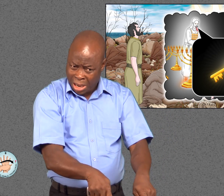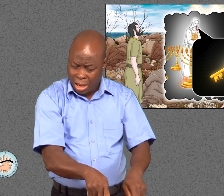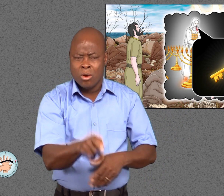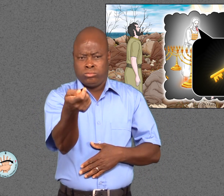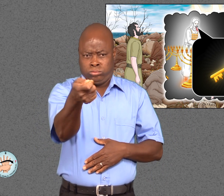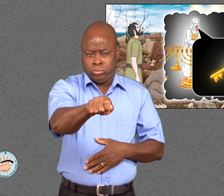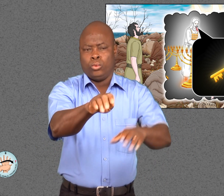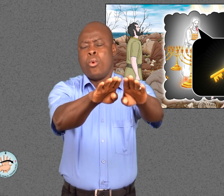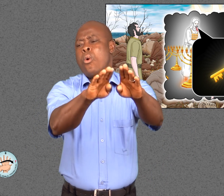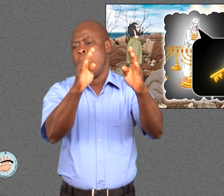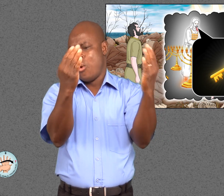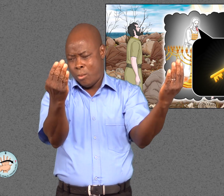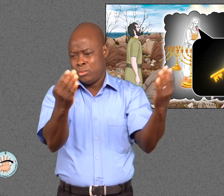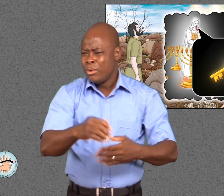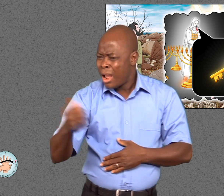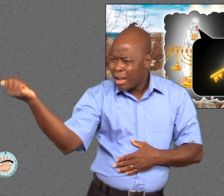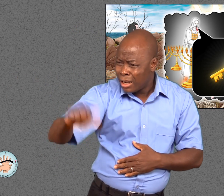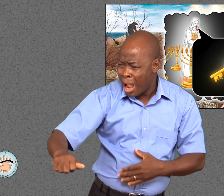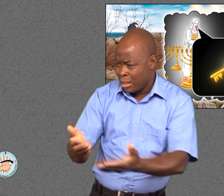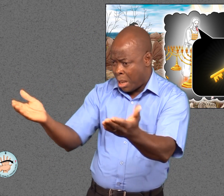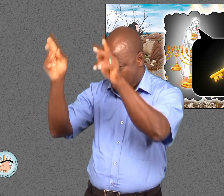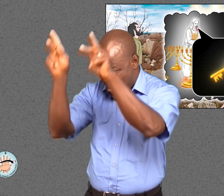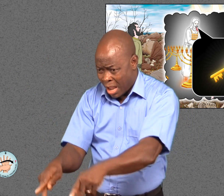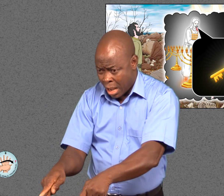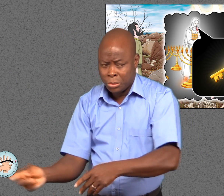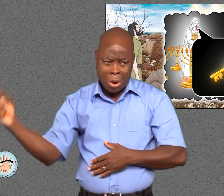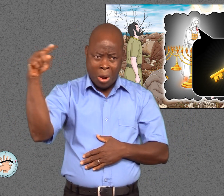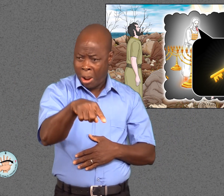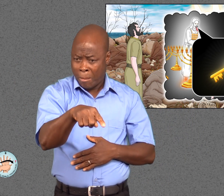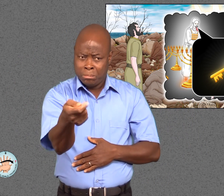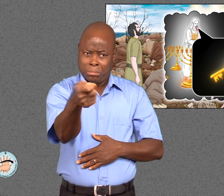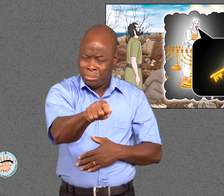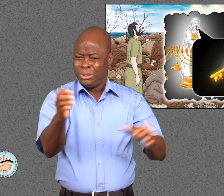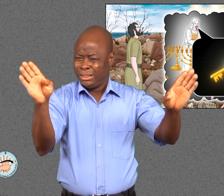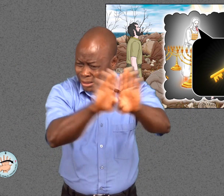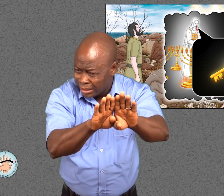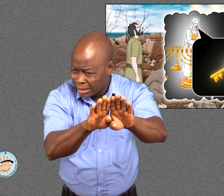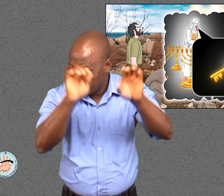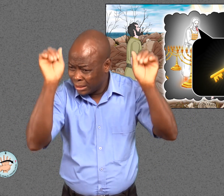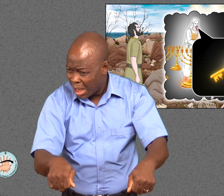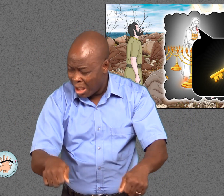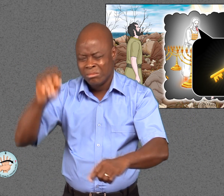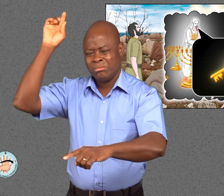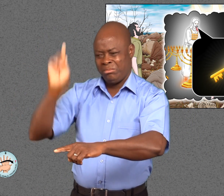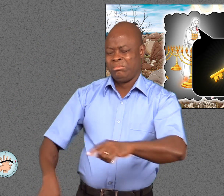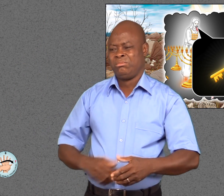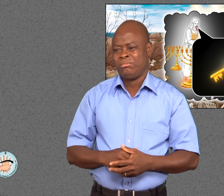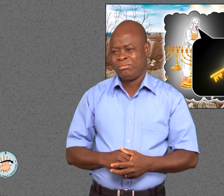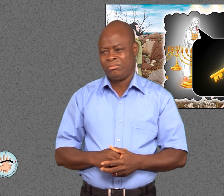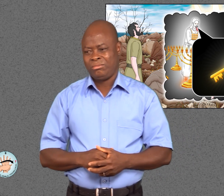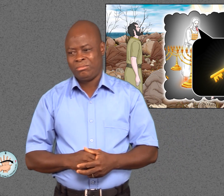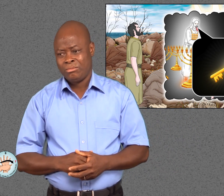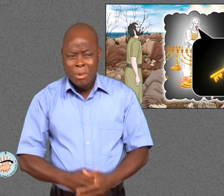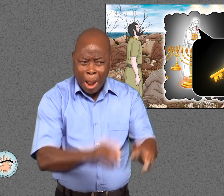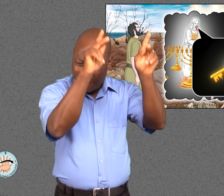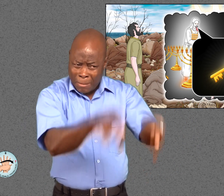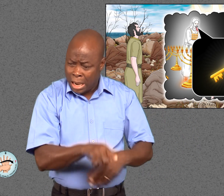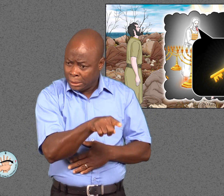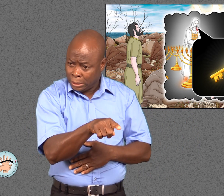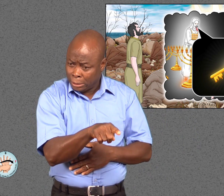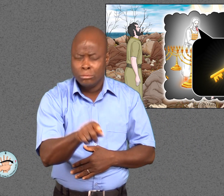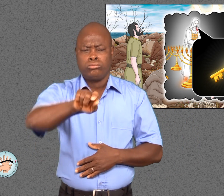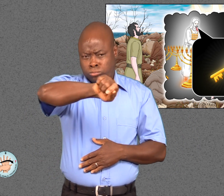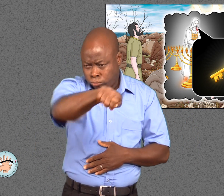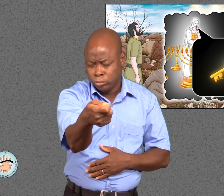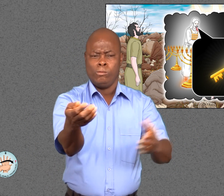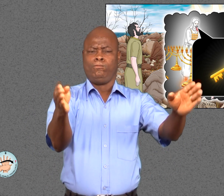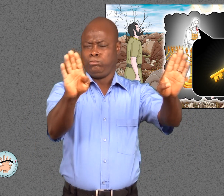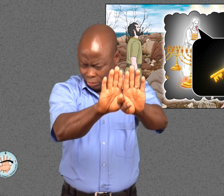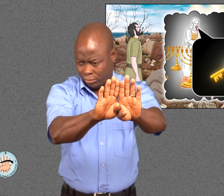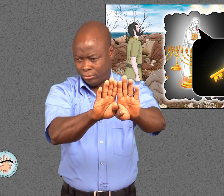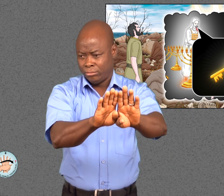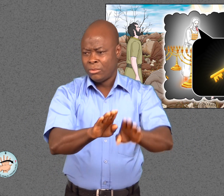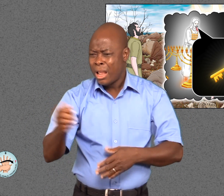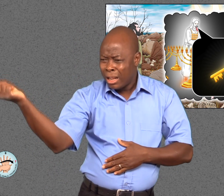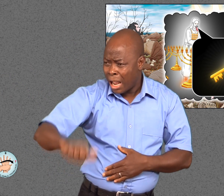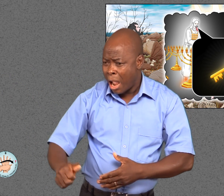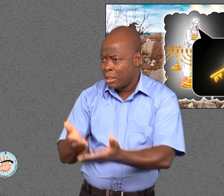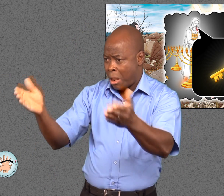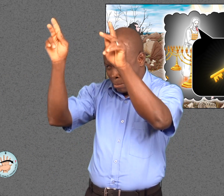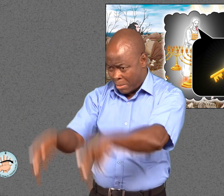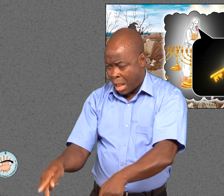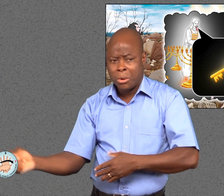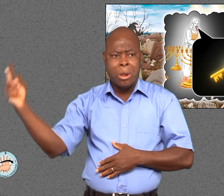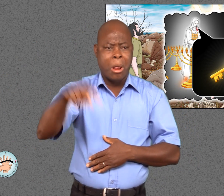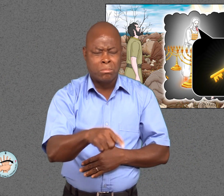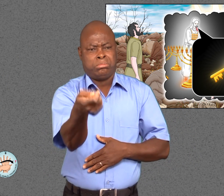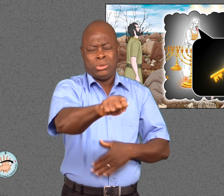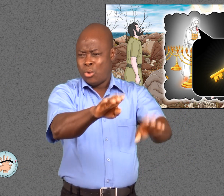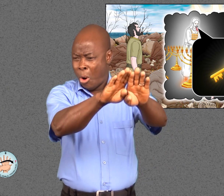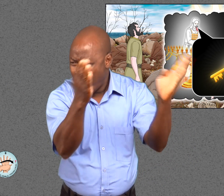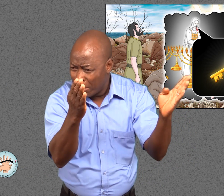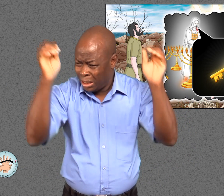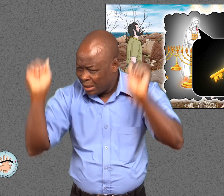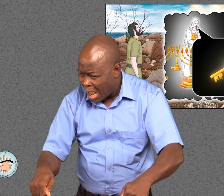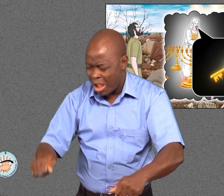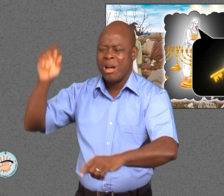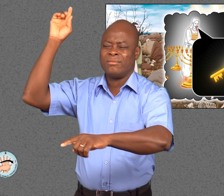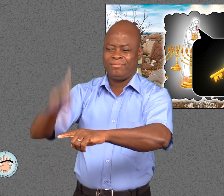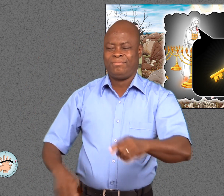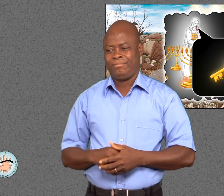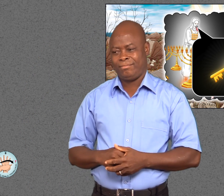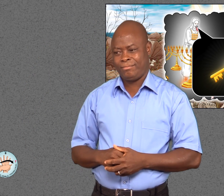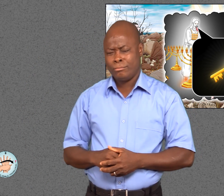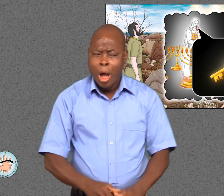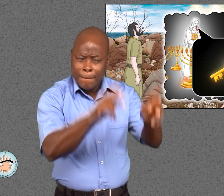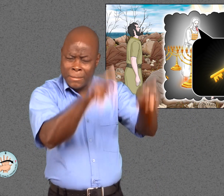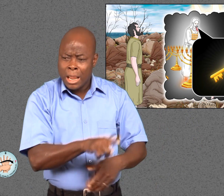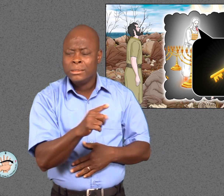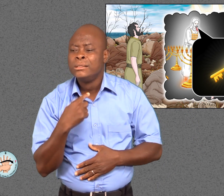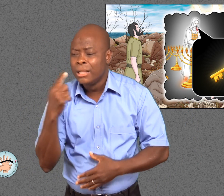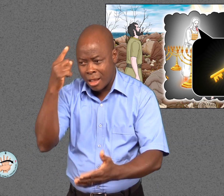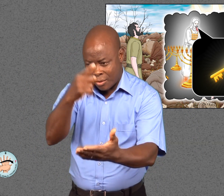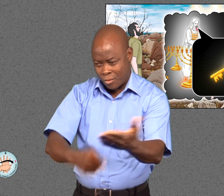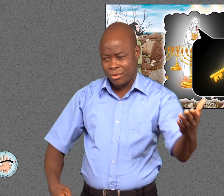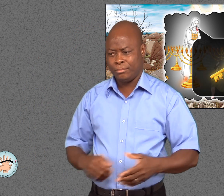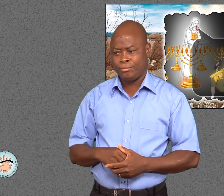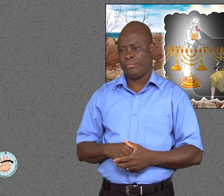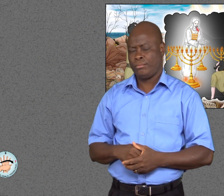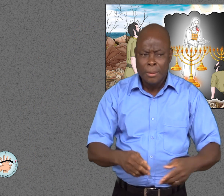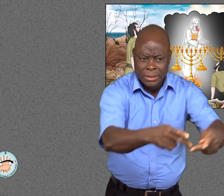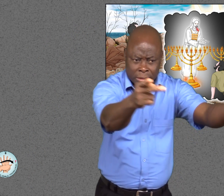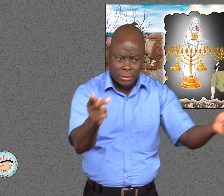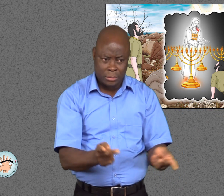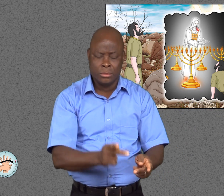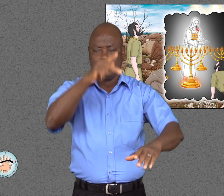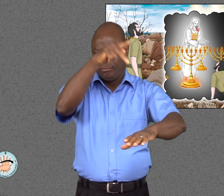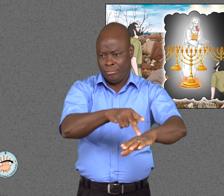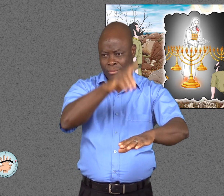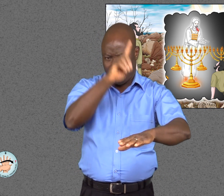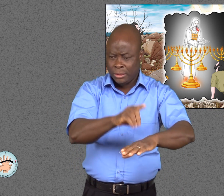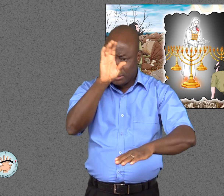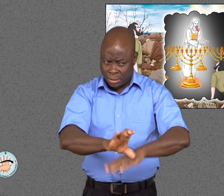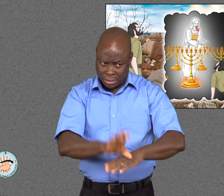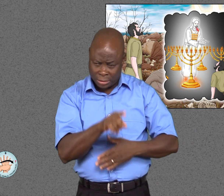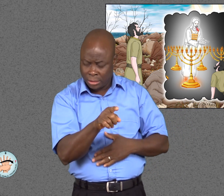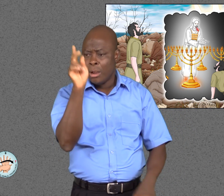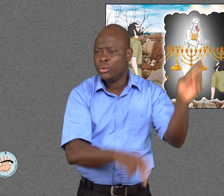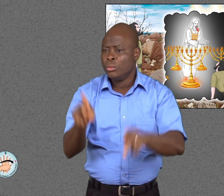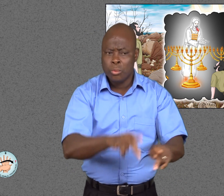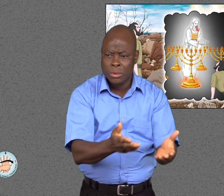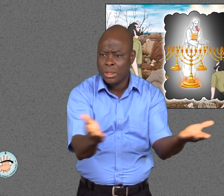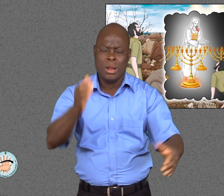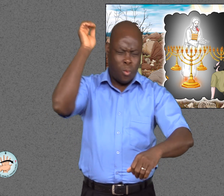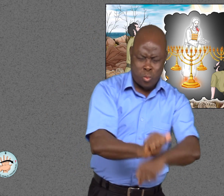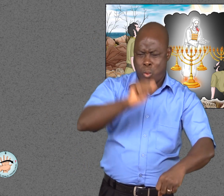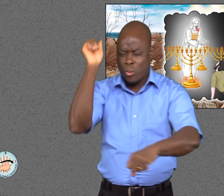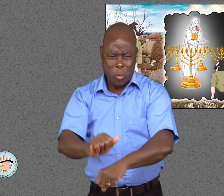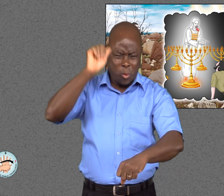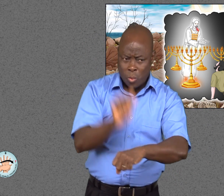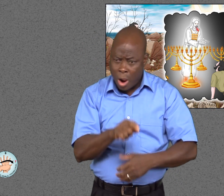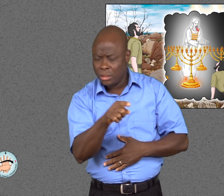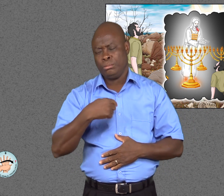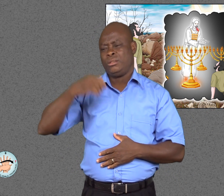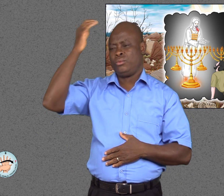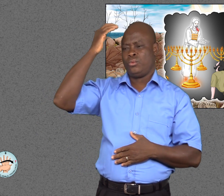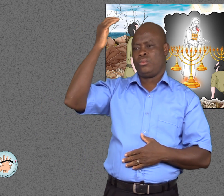What He opens no one can shut, and what He shuts no one can open. I know your deeds.